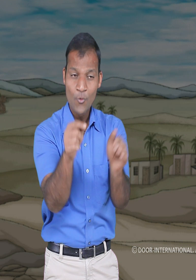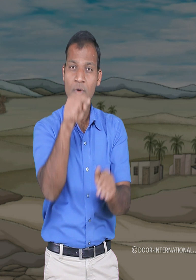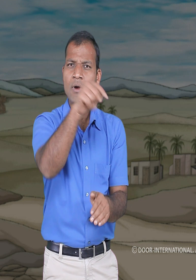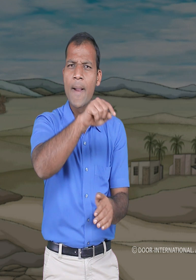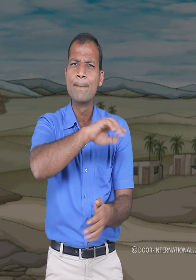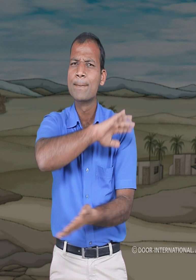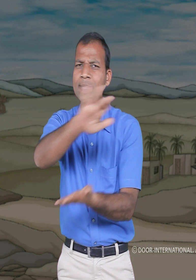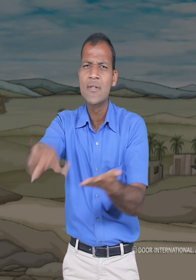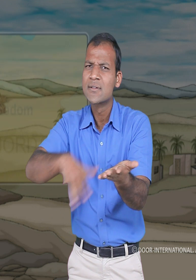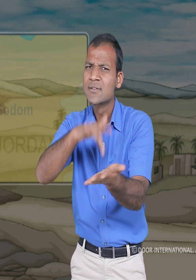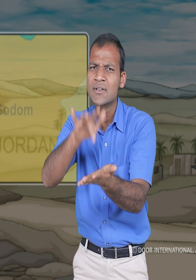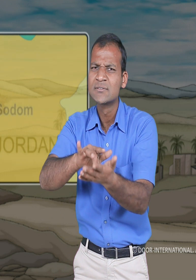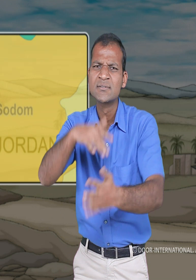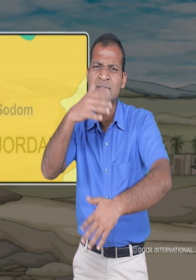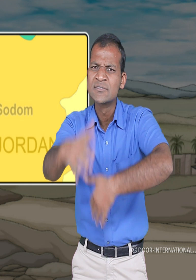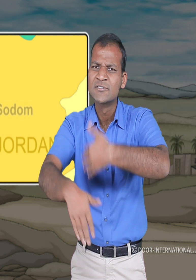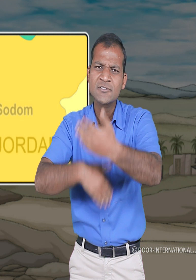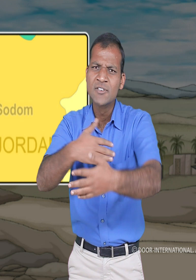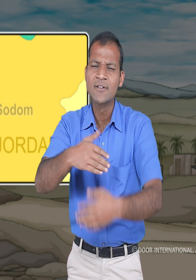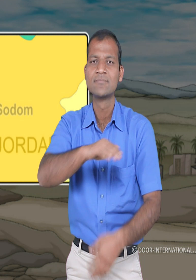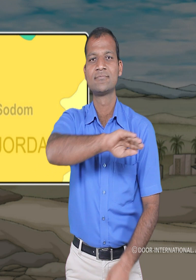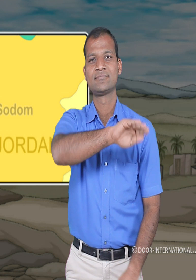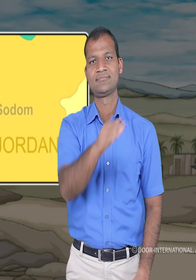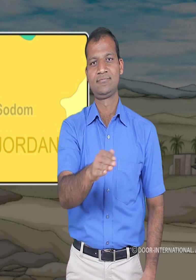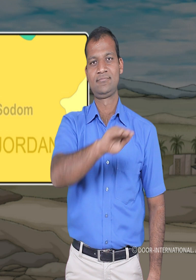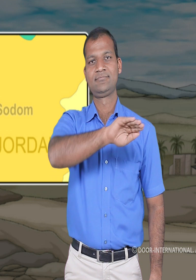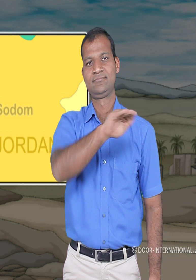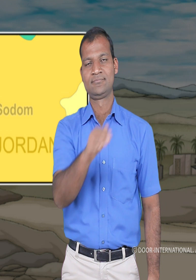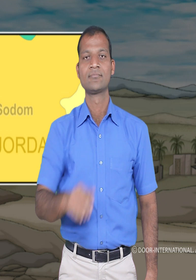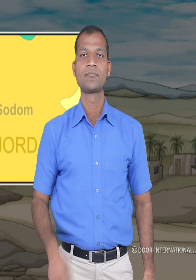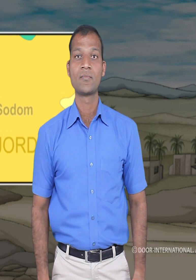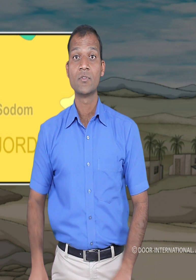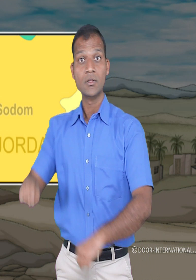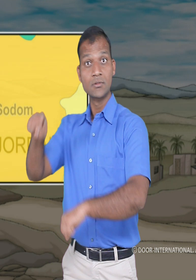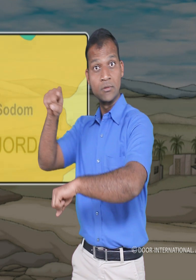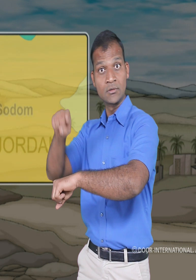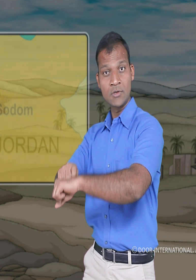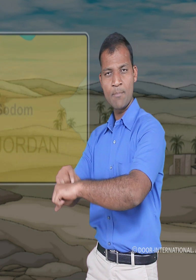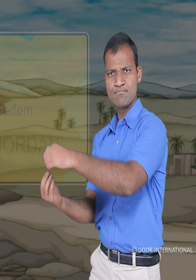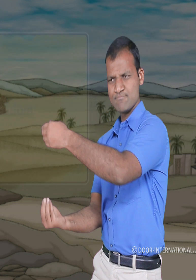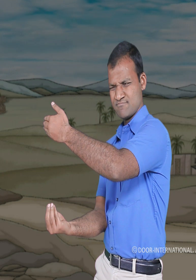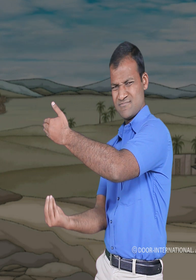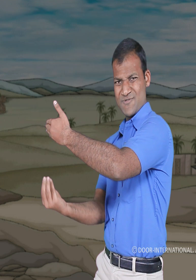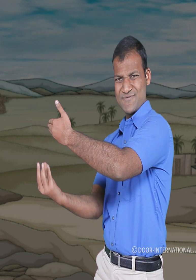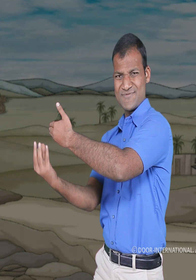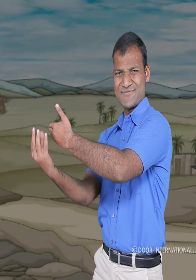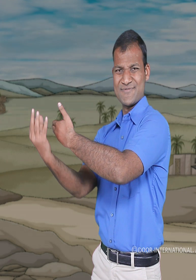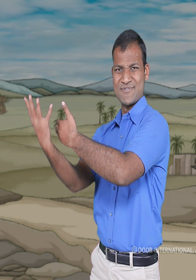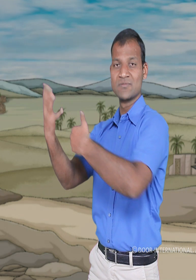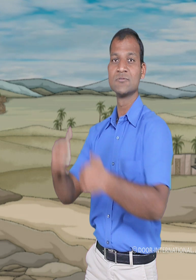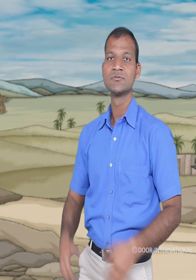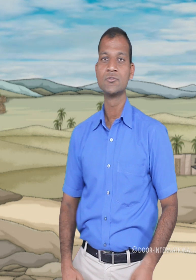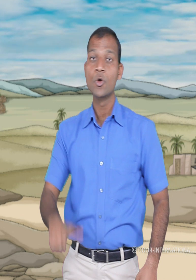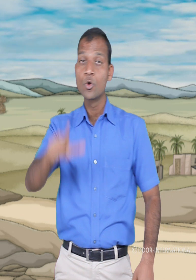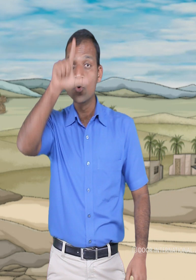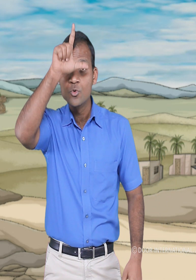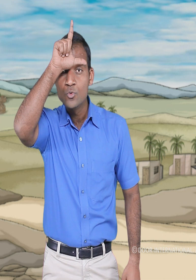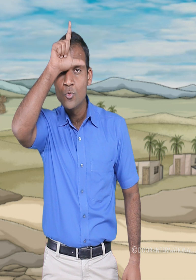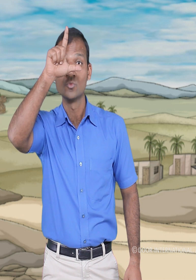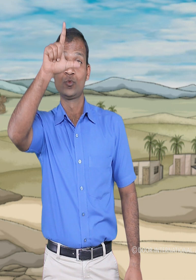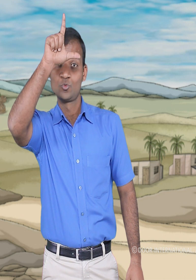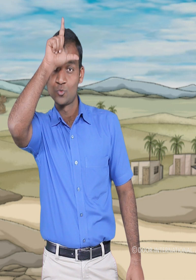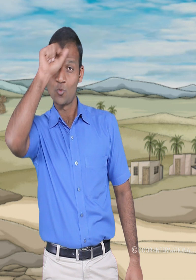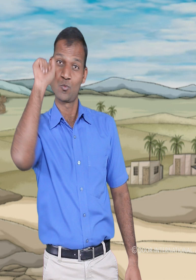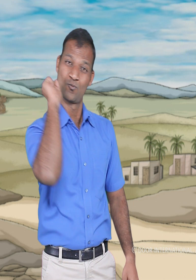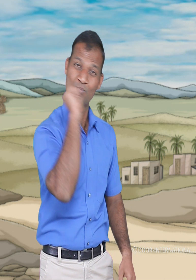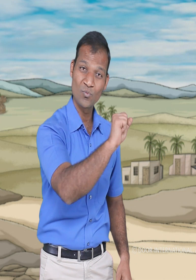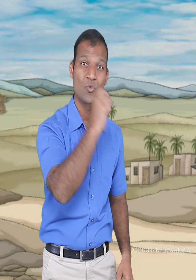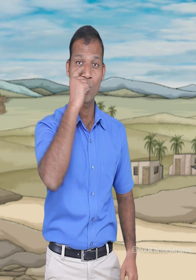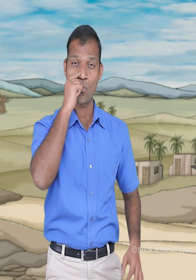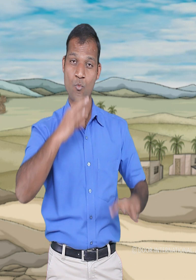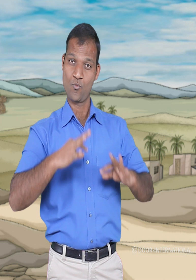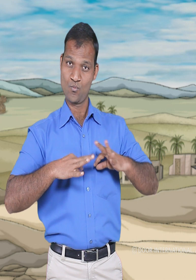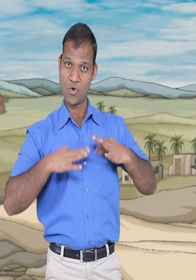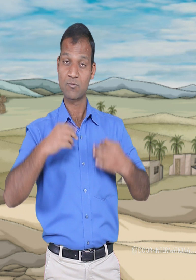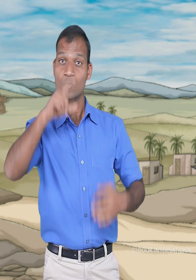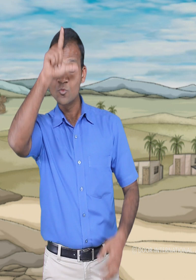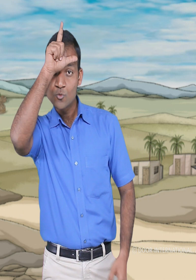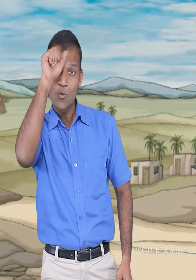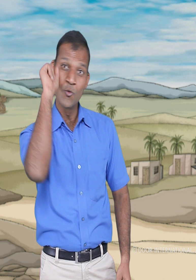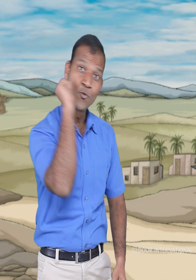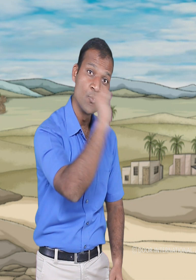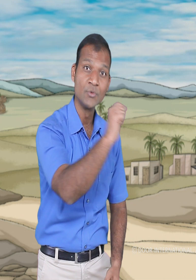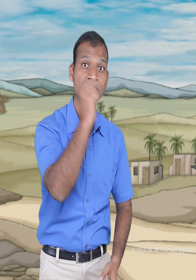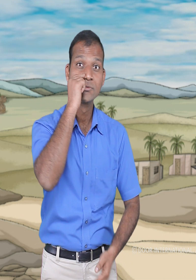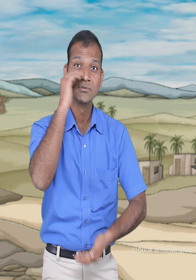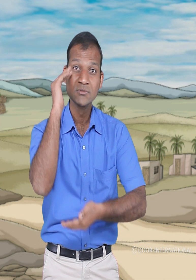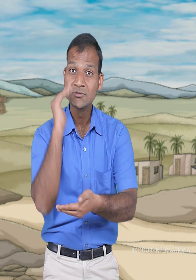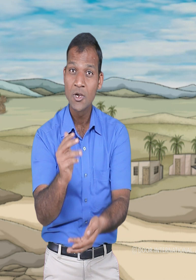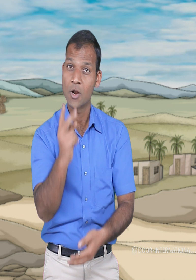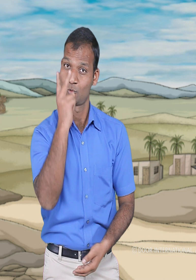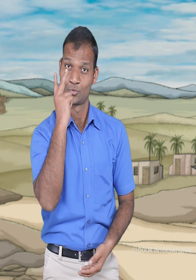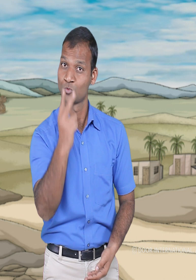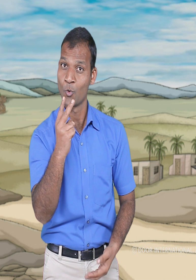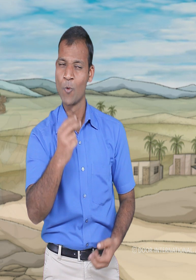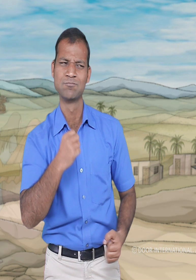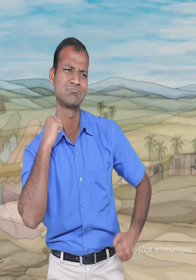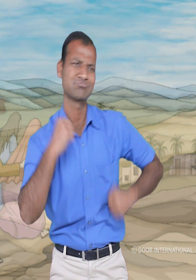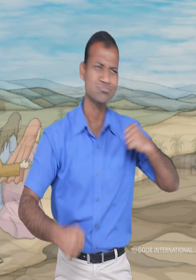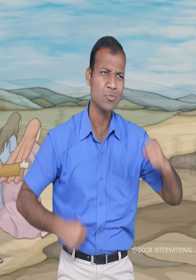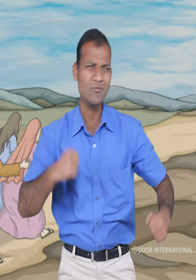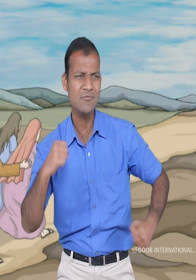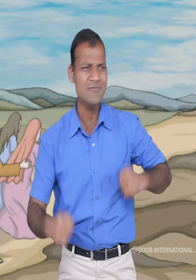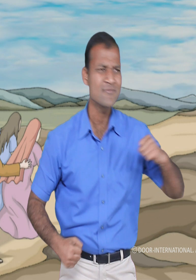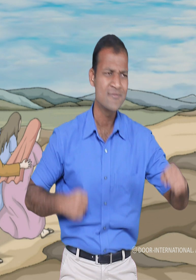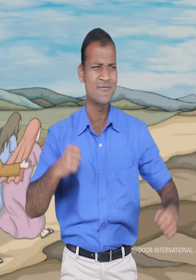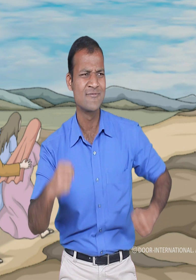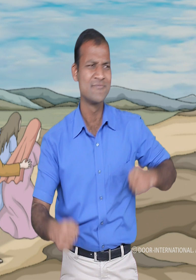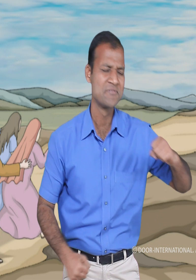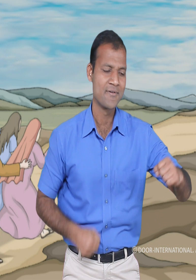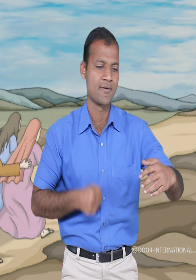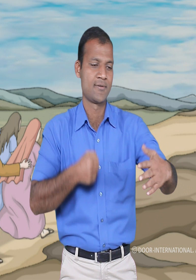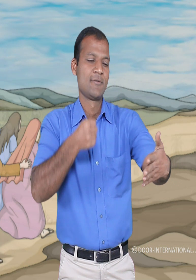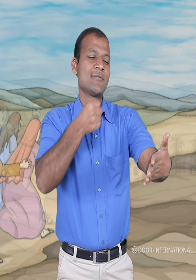That is why the town was called Zoar.